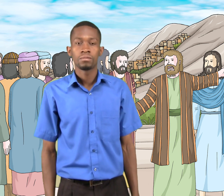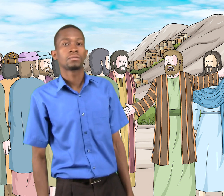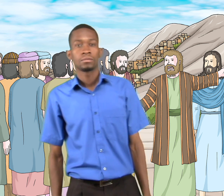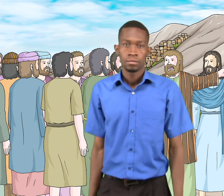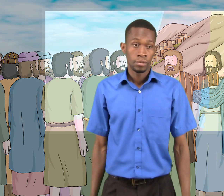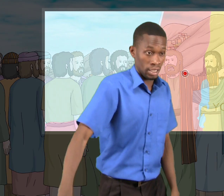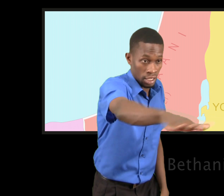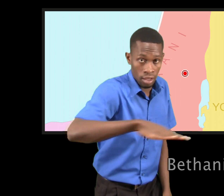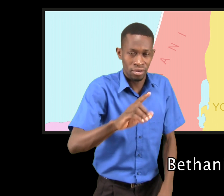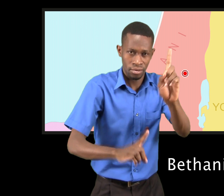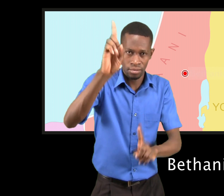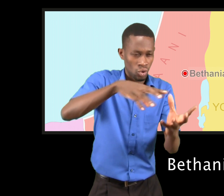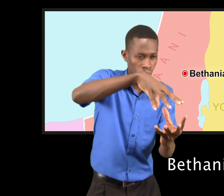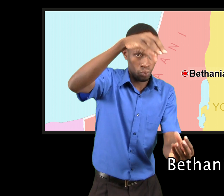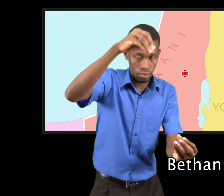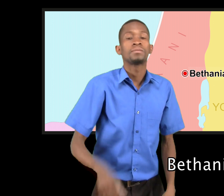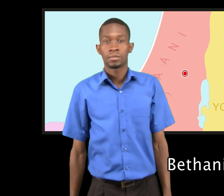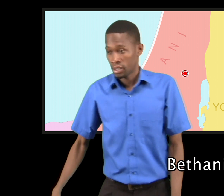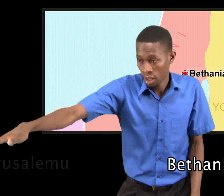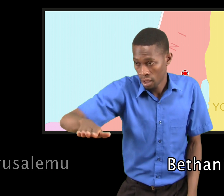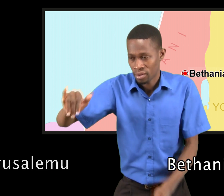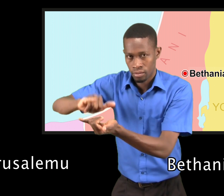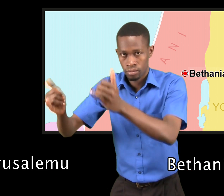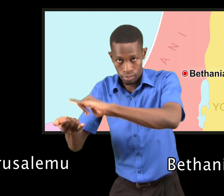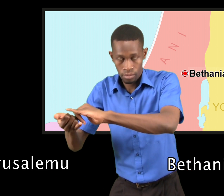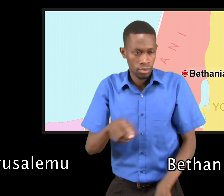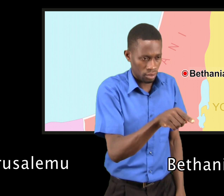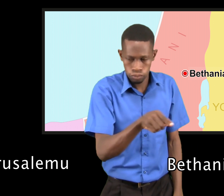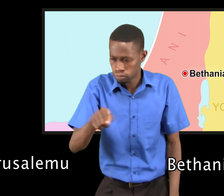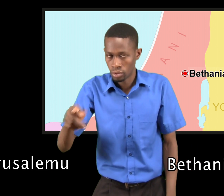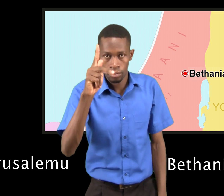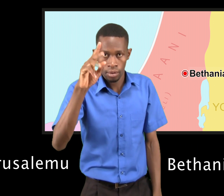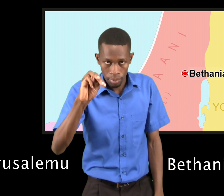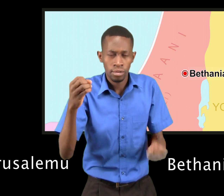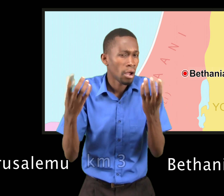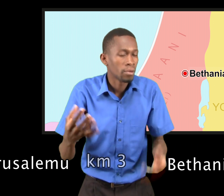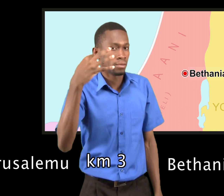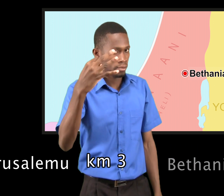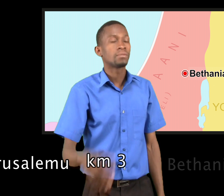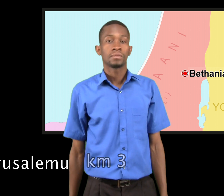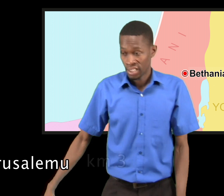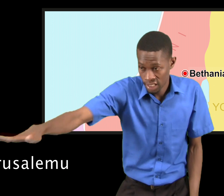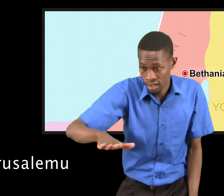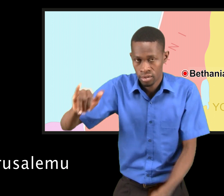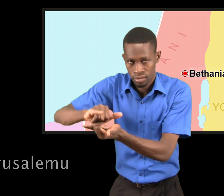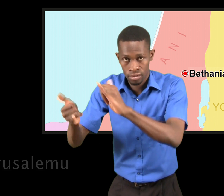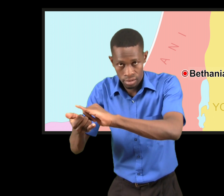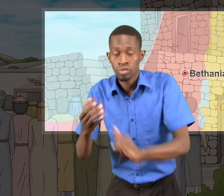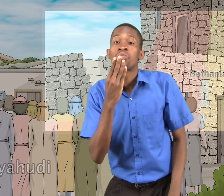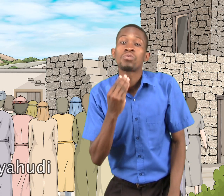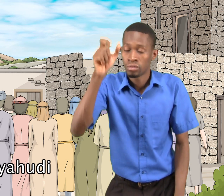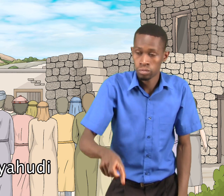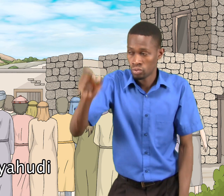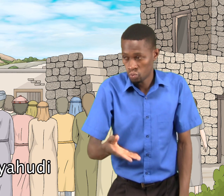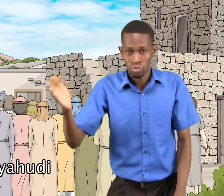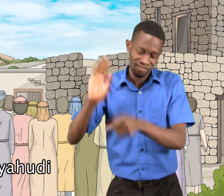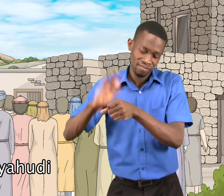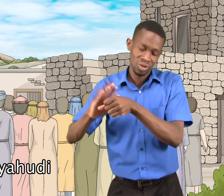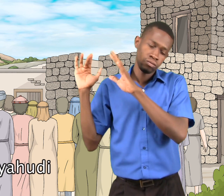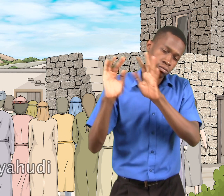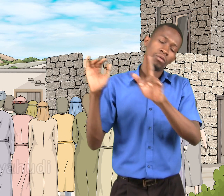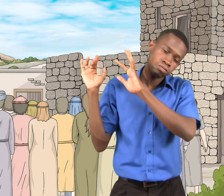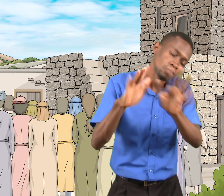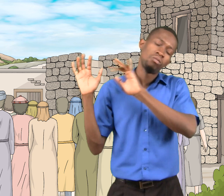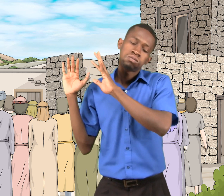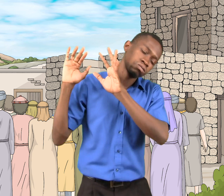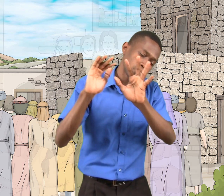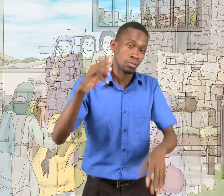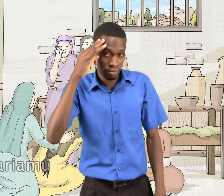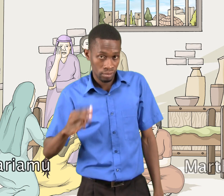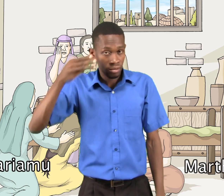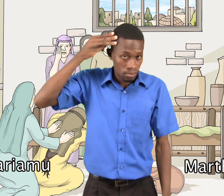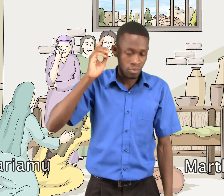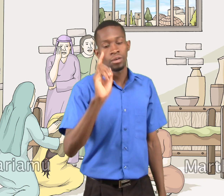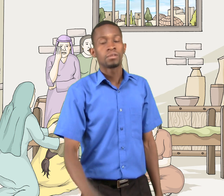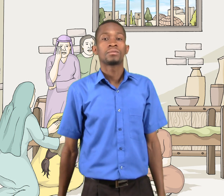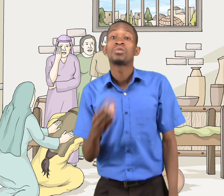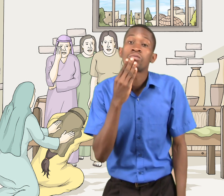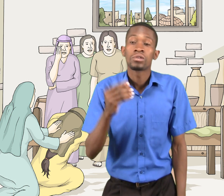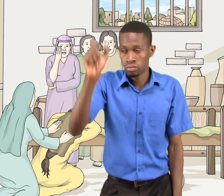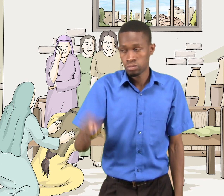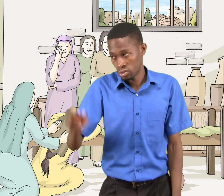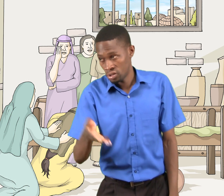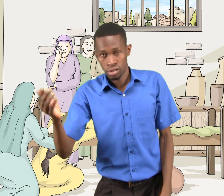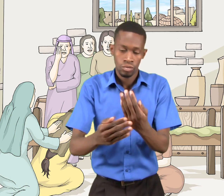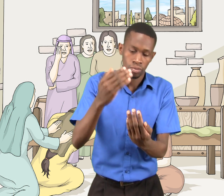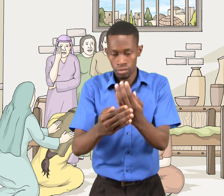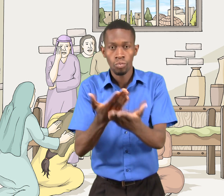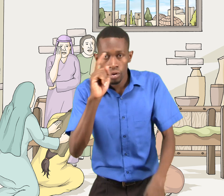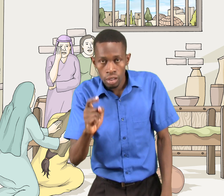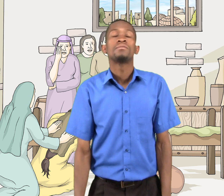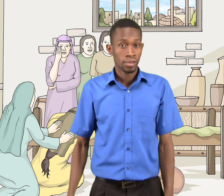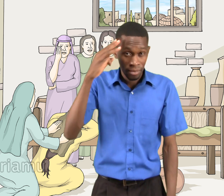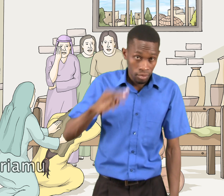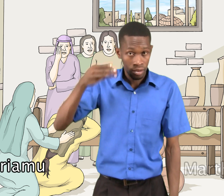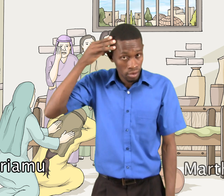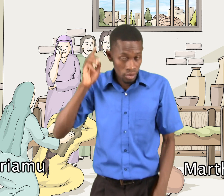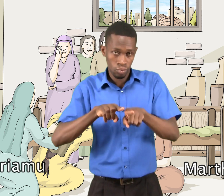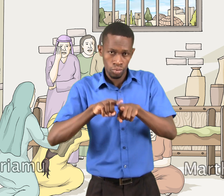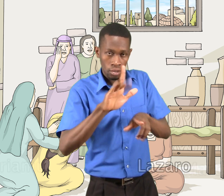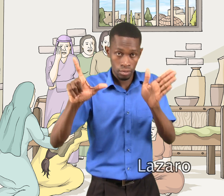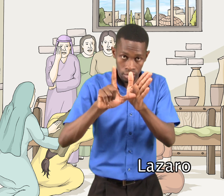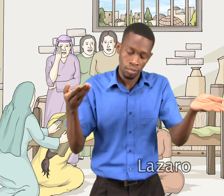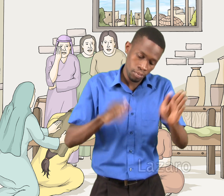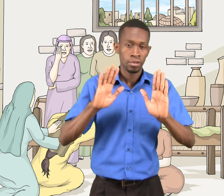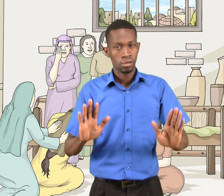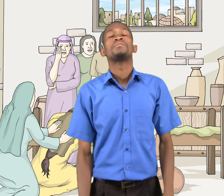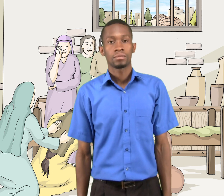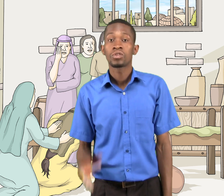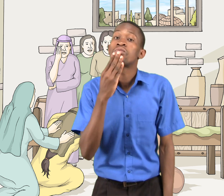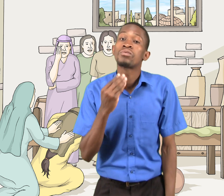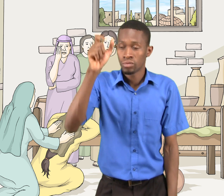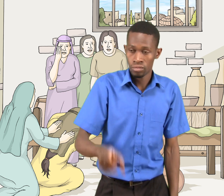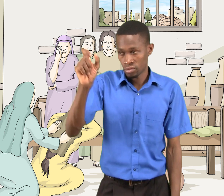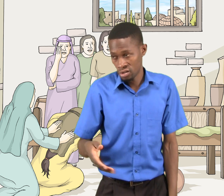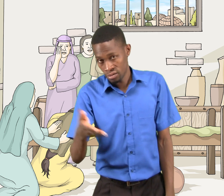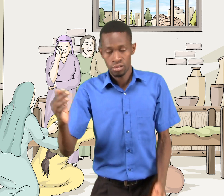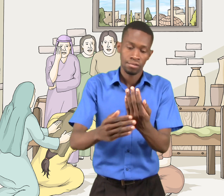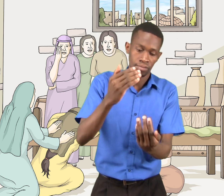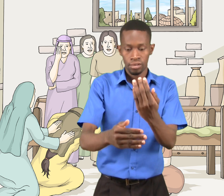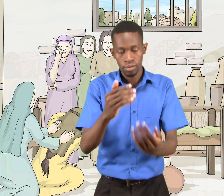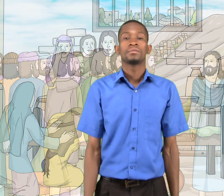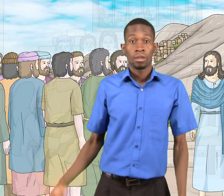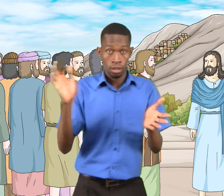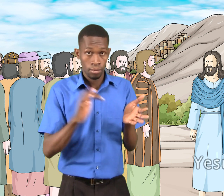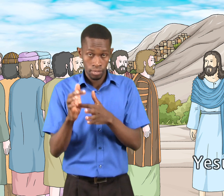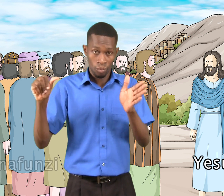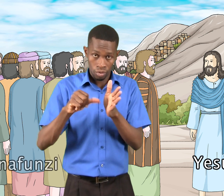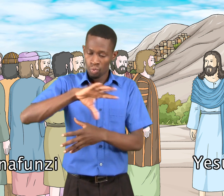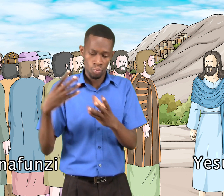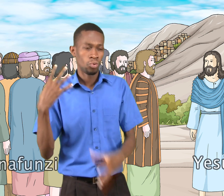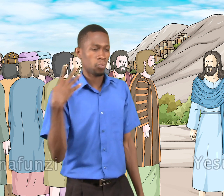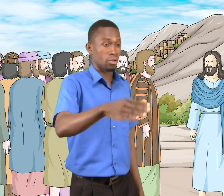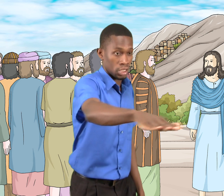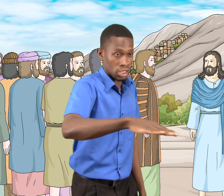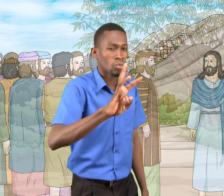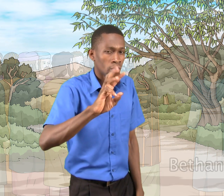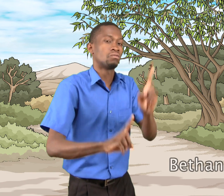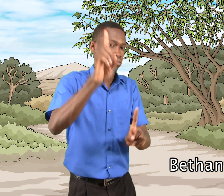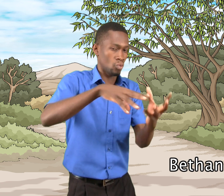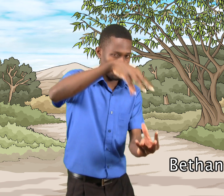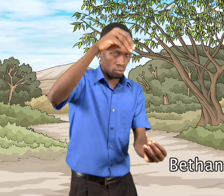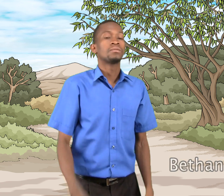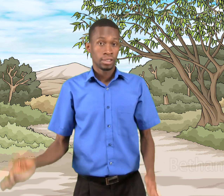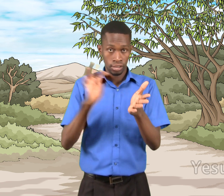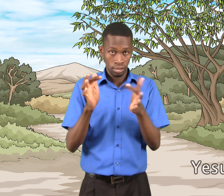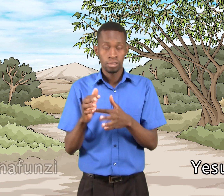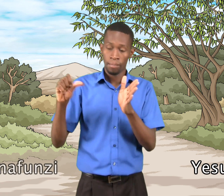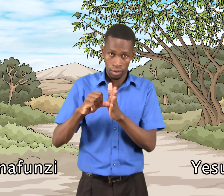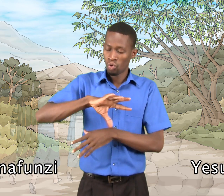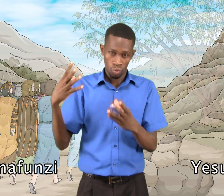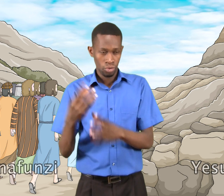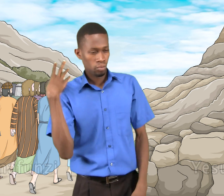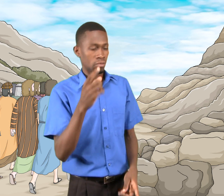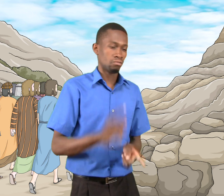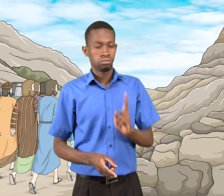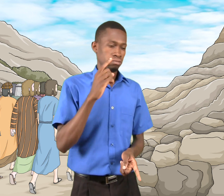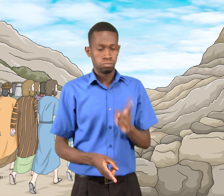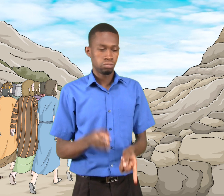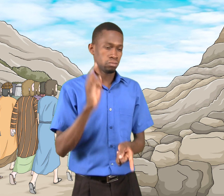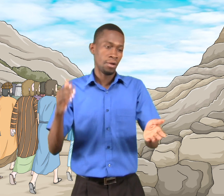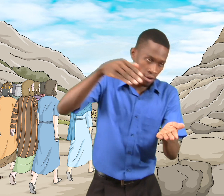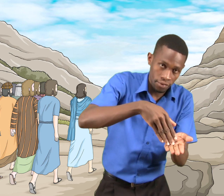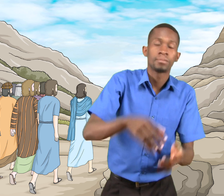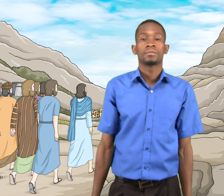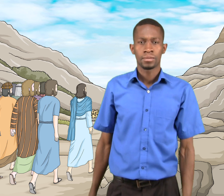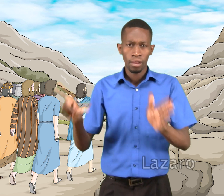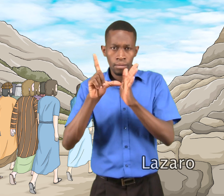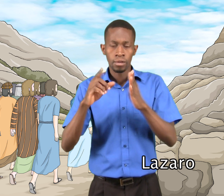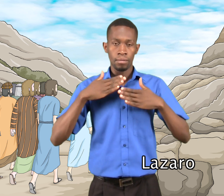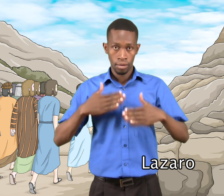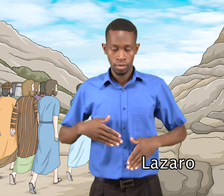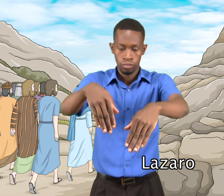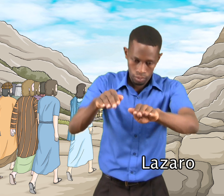Now Bethany was near Jerusalem, a little less than two miles away, and many of the Jews had come to Martha and Mary to console them in the loss of their brother.